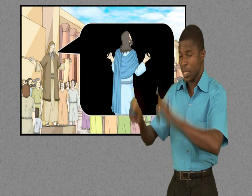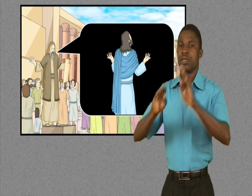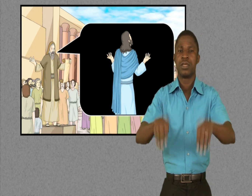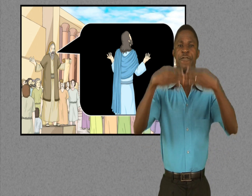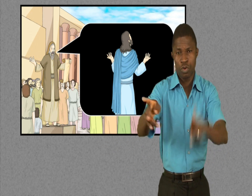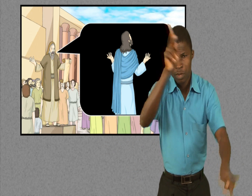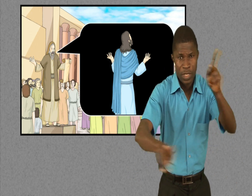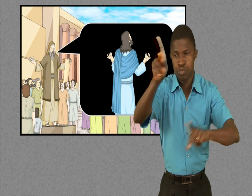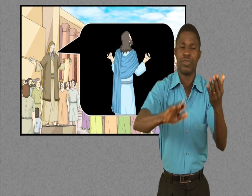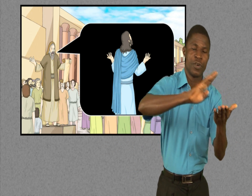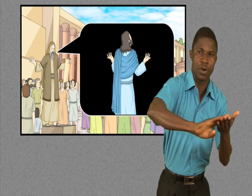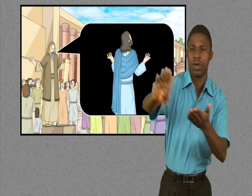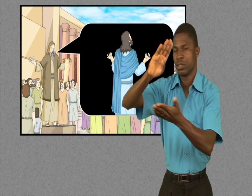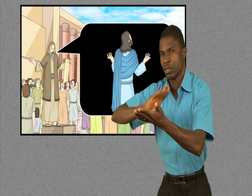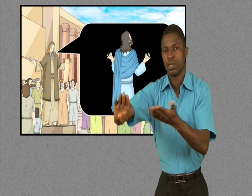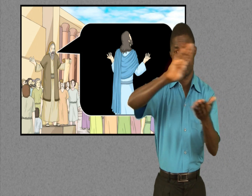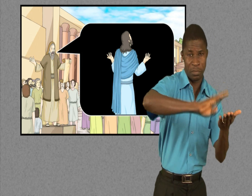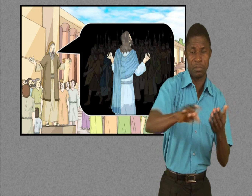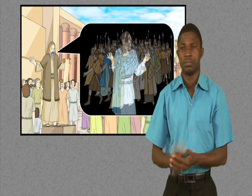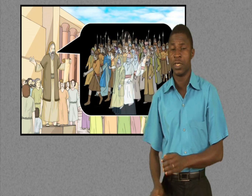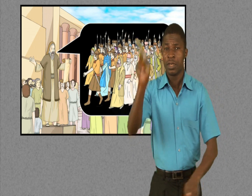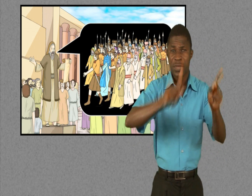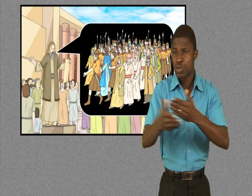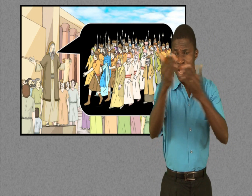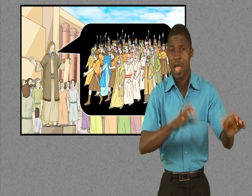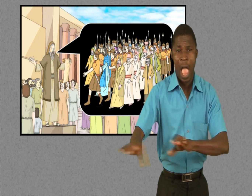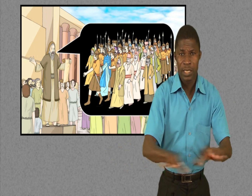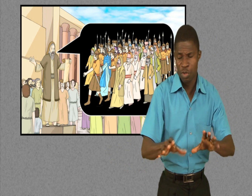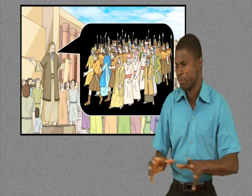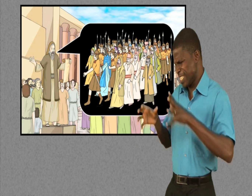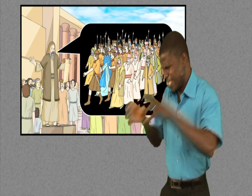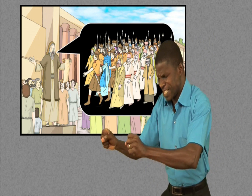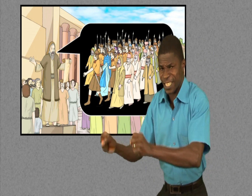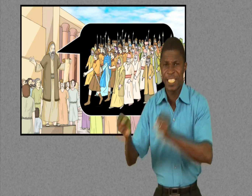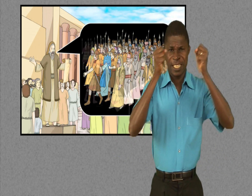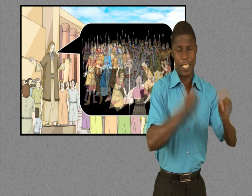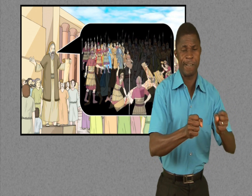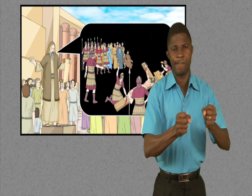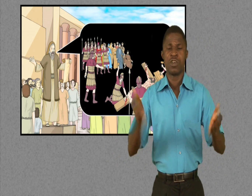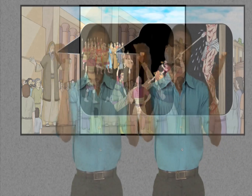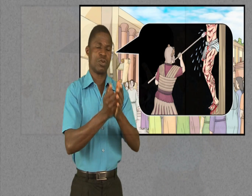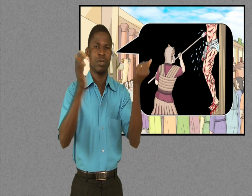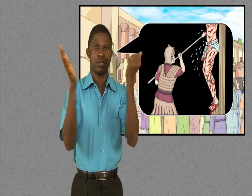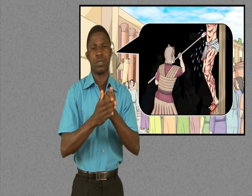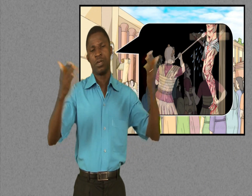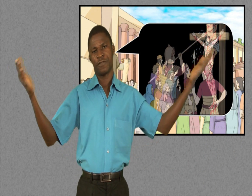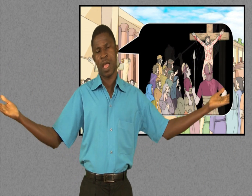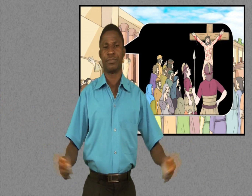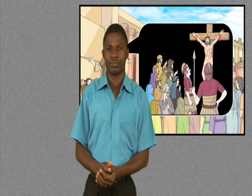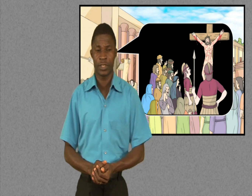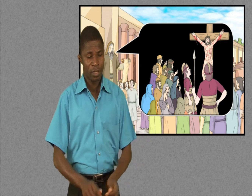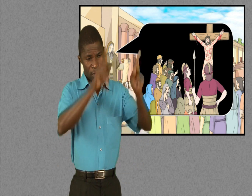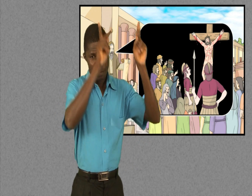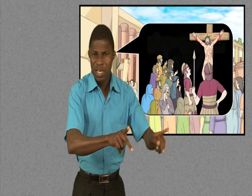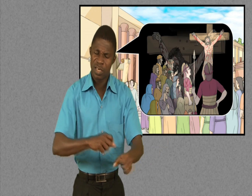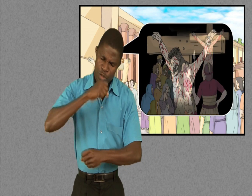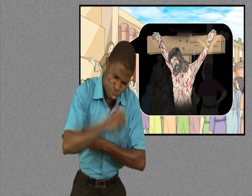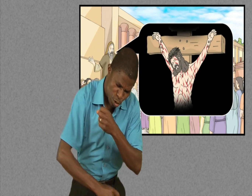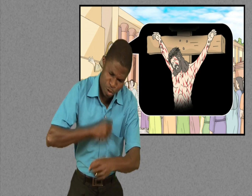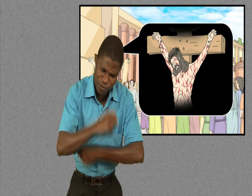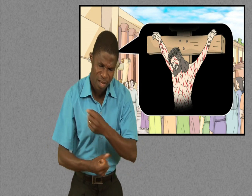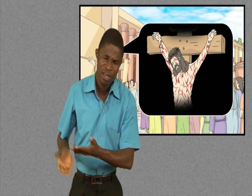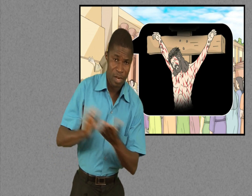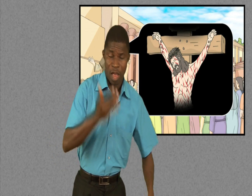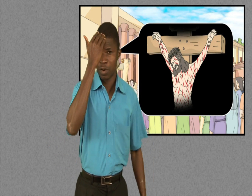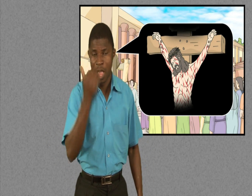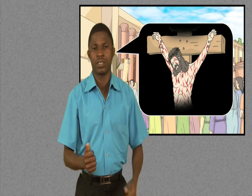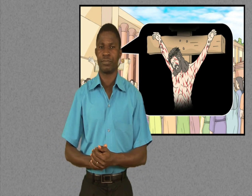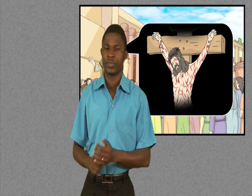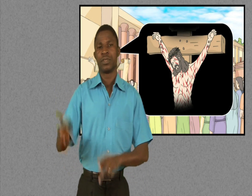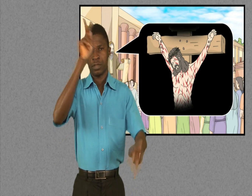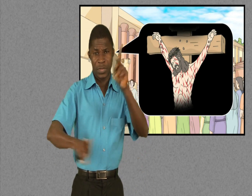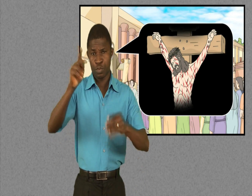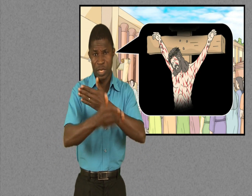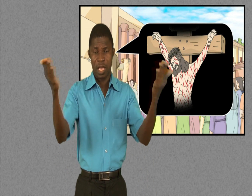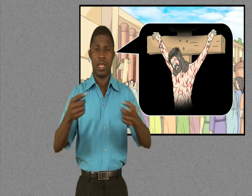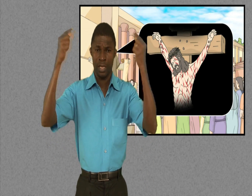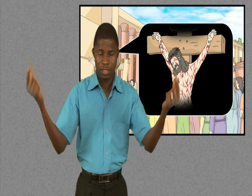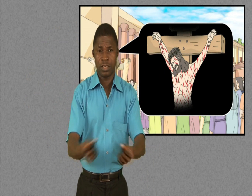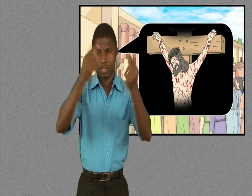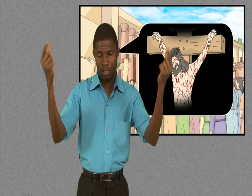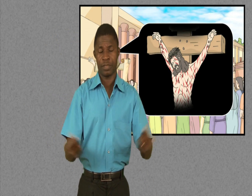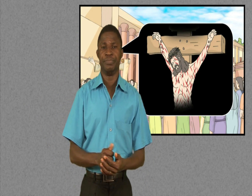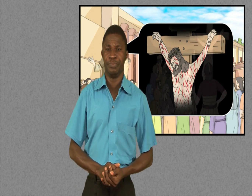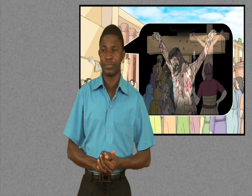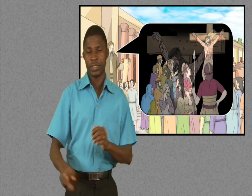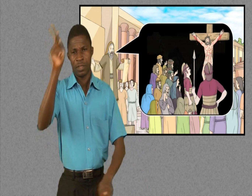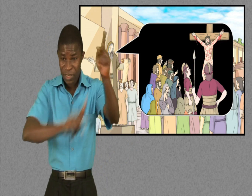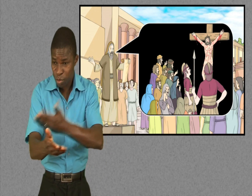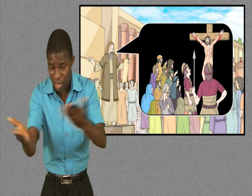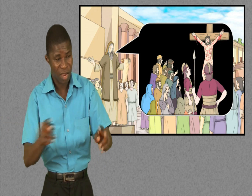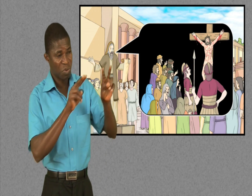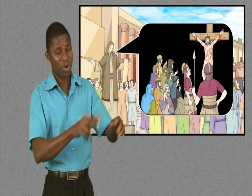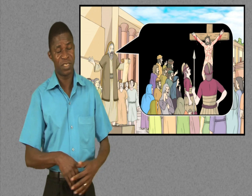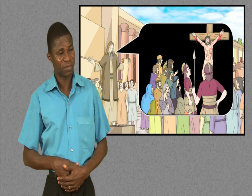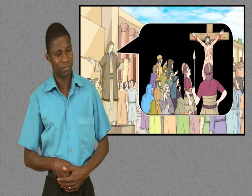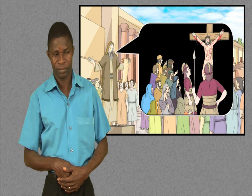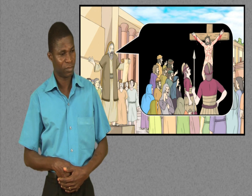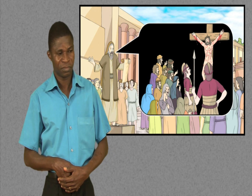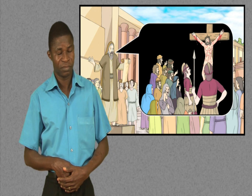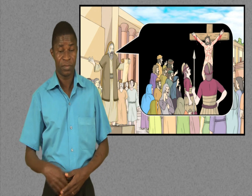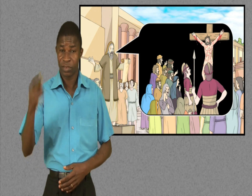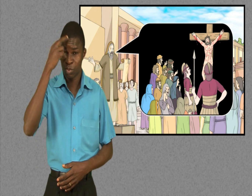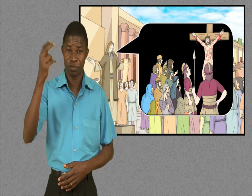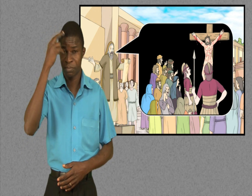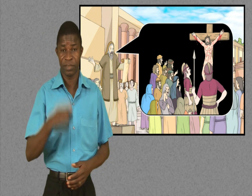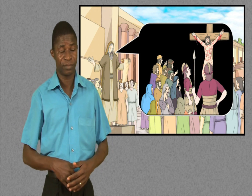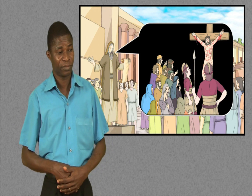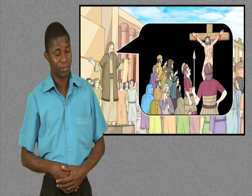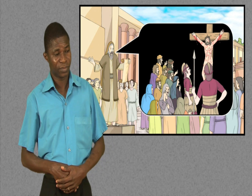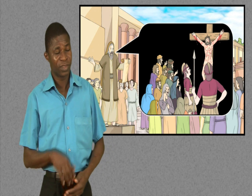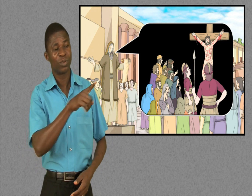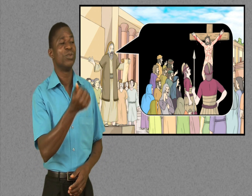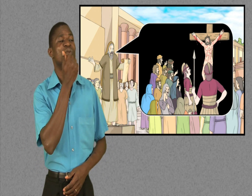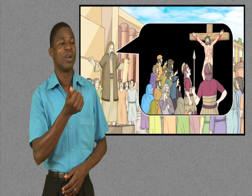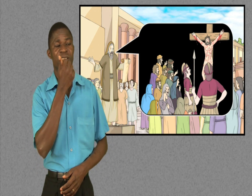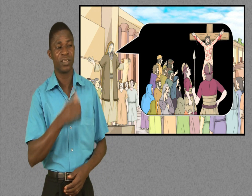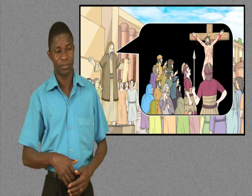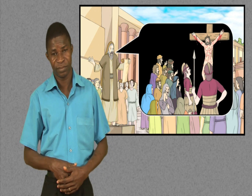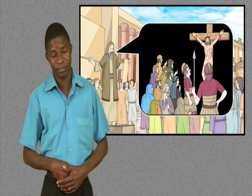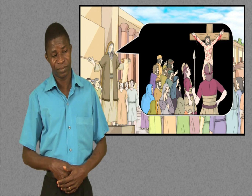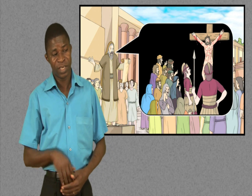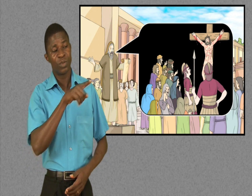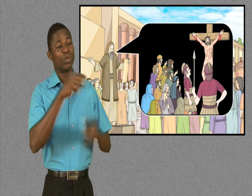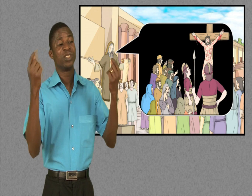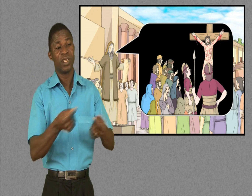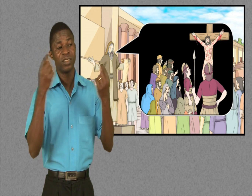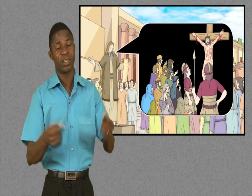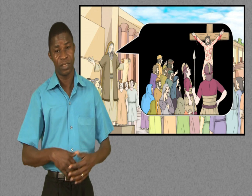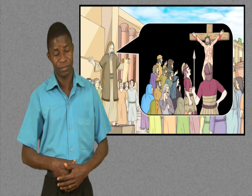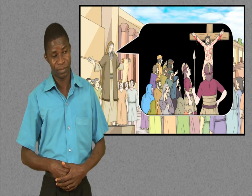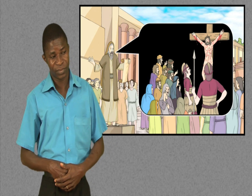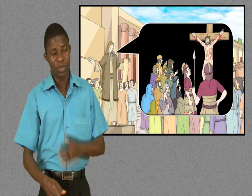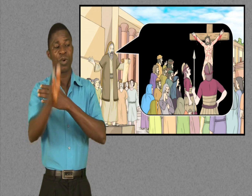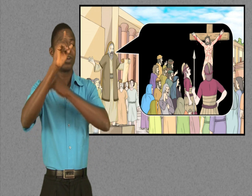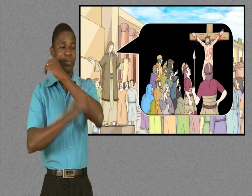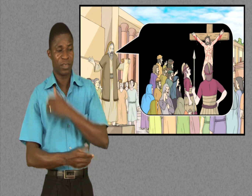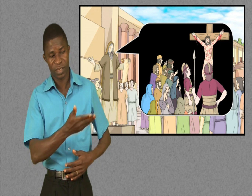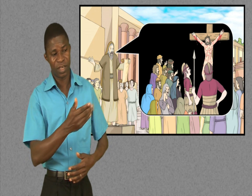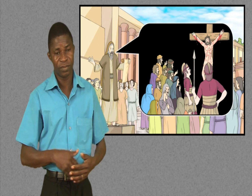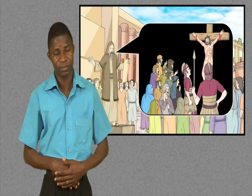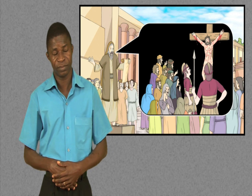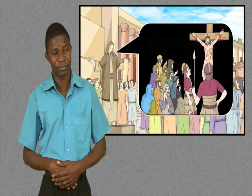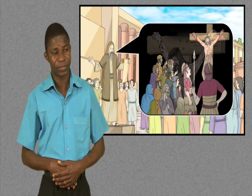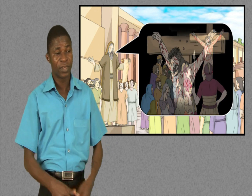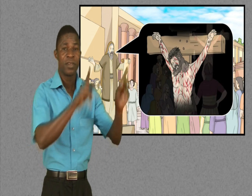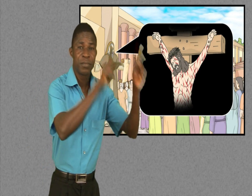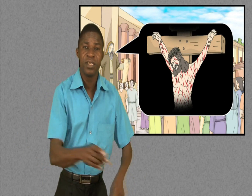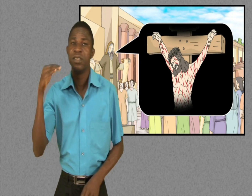He was assigned a grave with the wicked, and with a rich man in His death, although He had done no violence, nor was any deceit in His mouth.